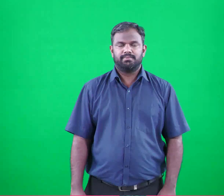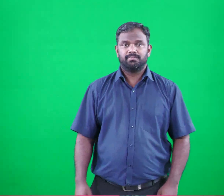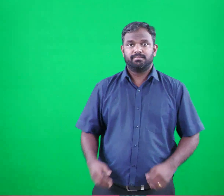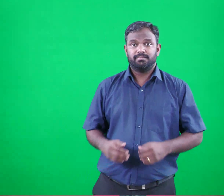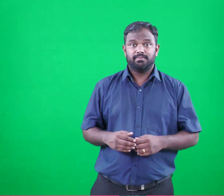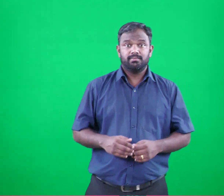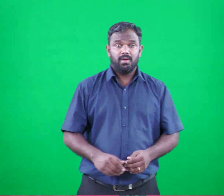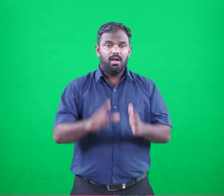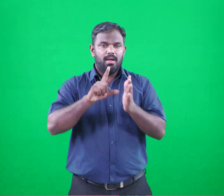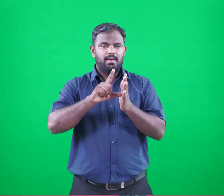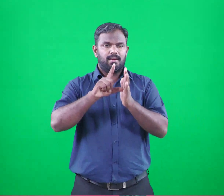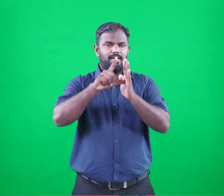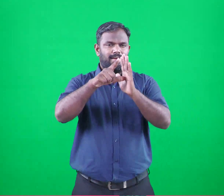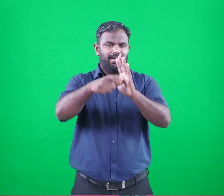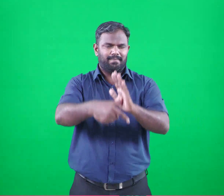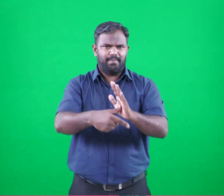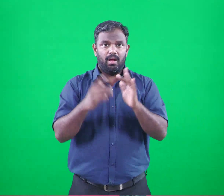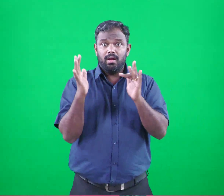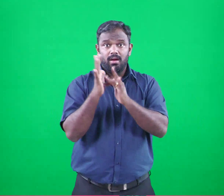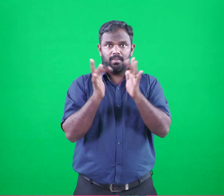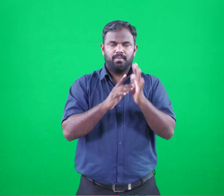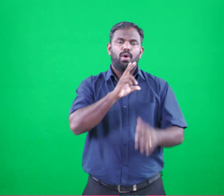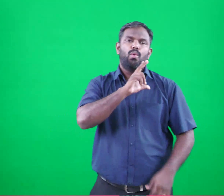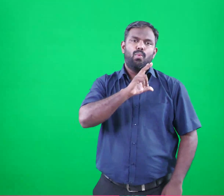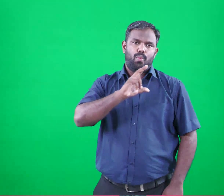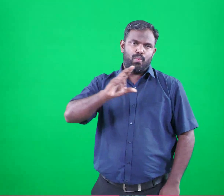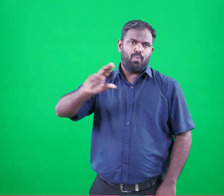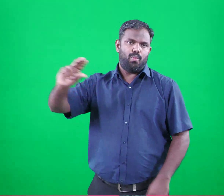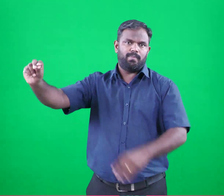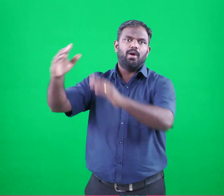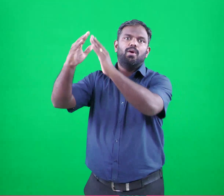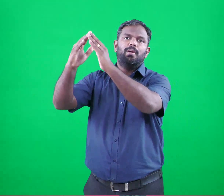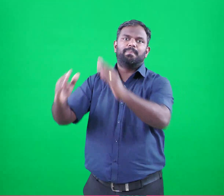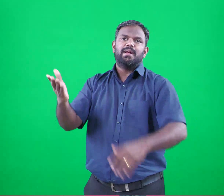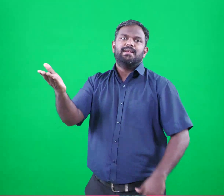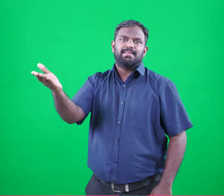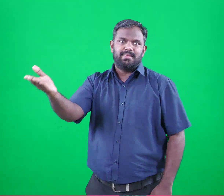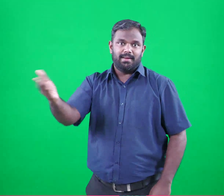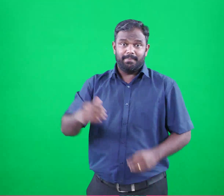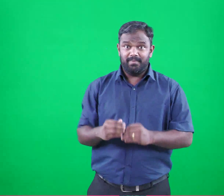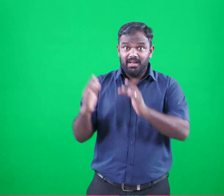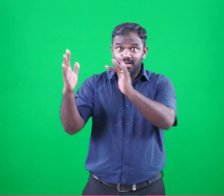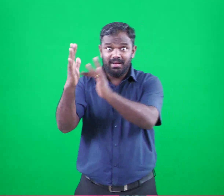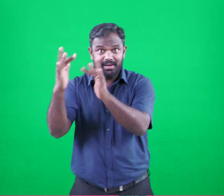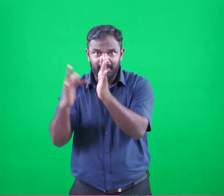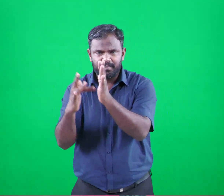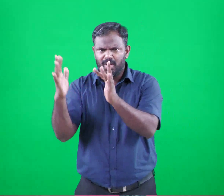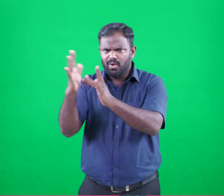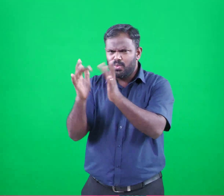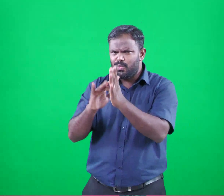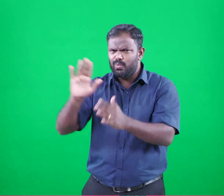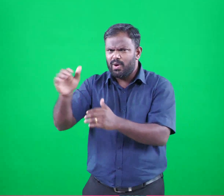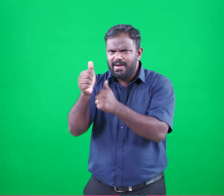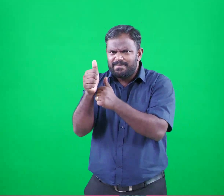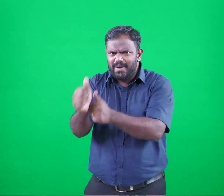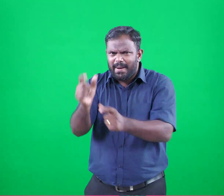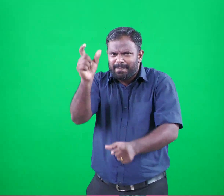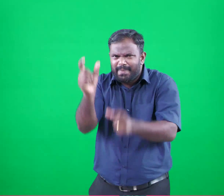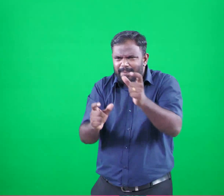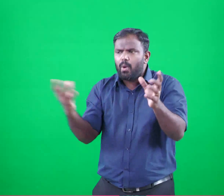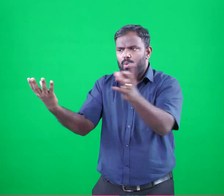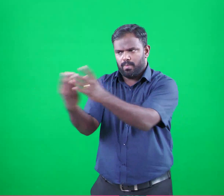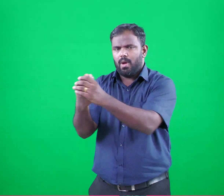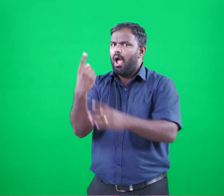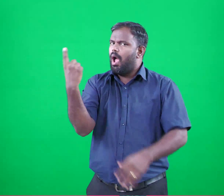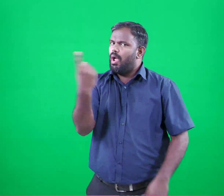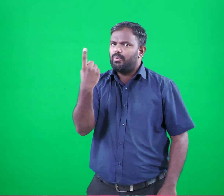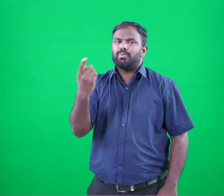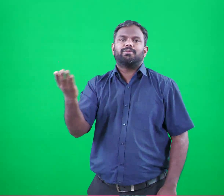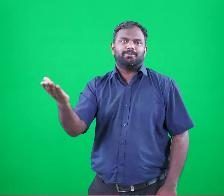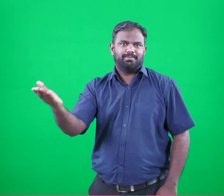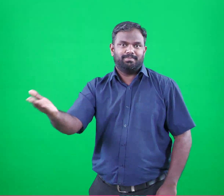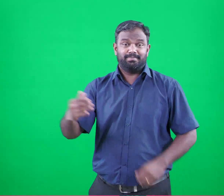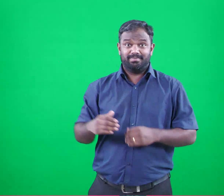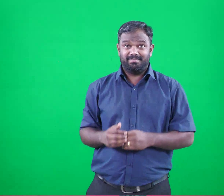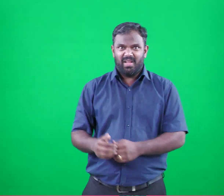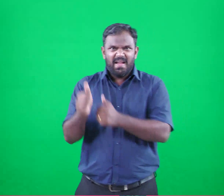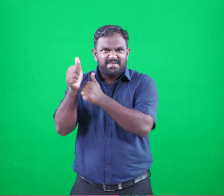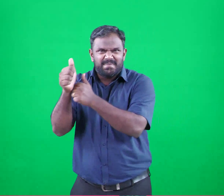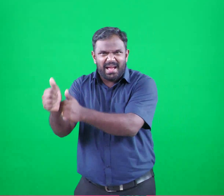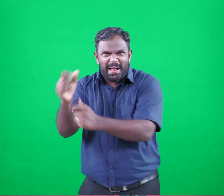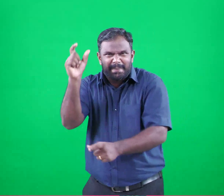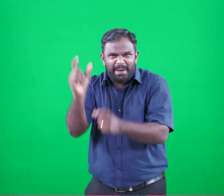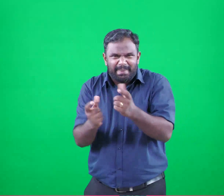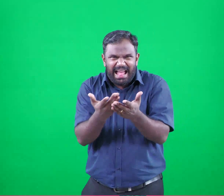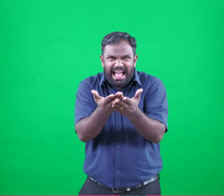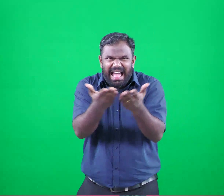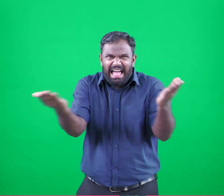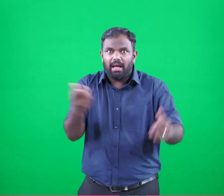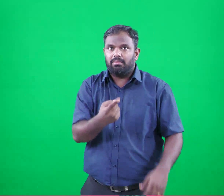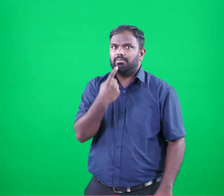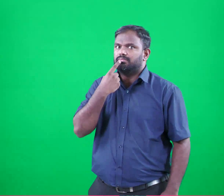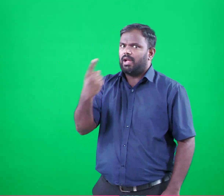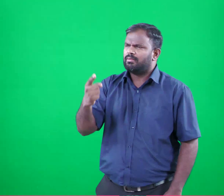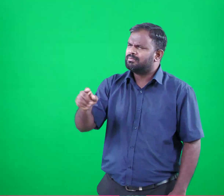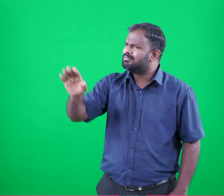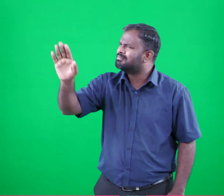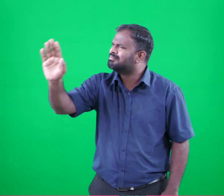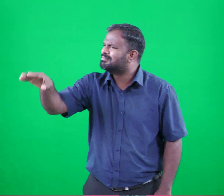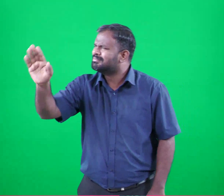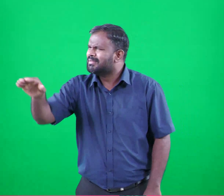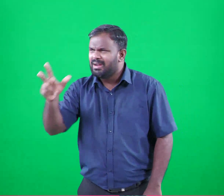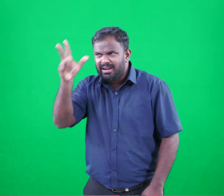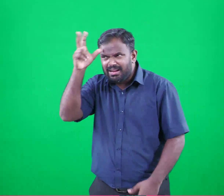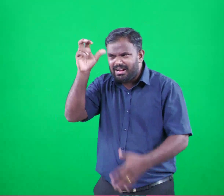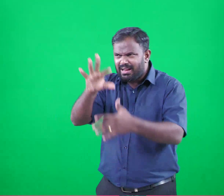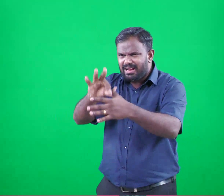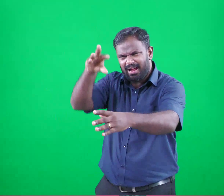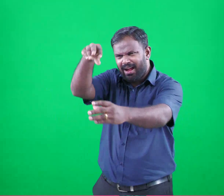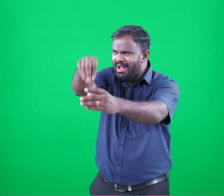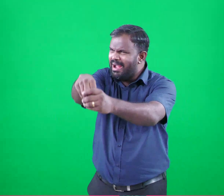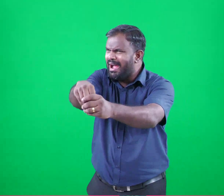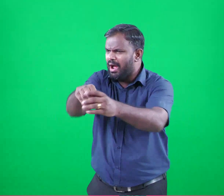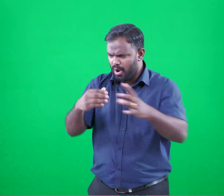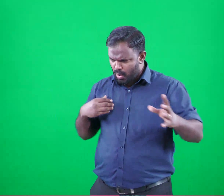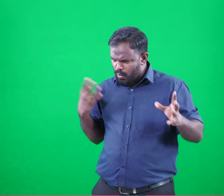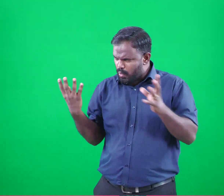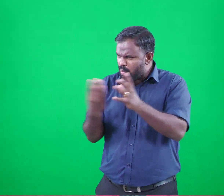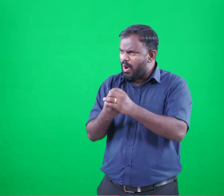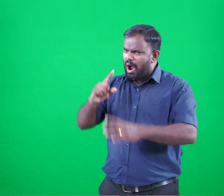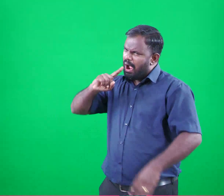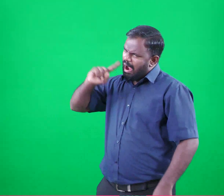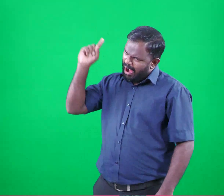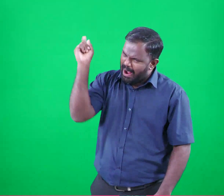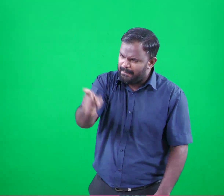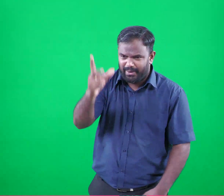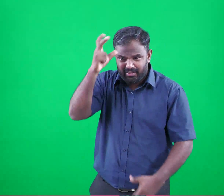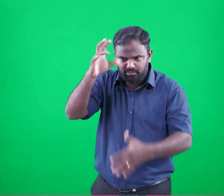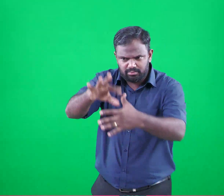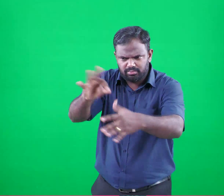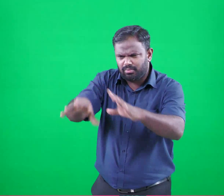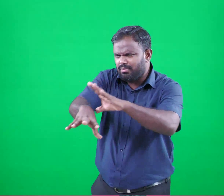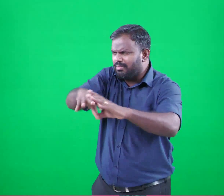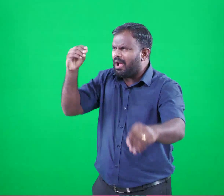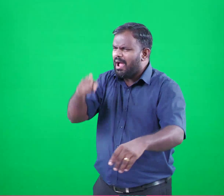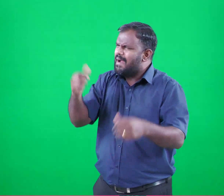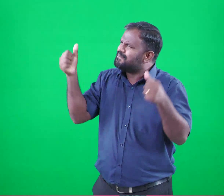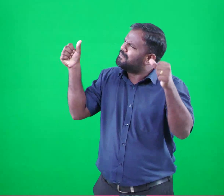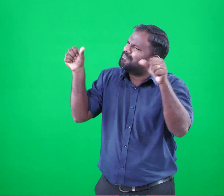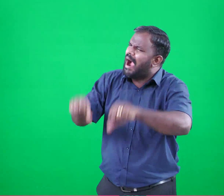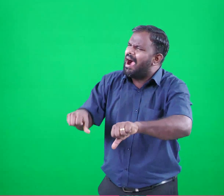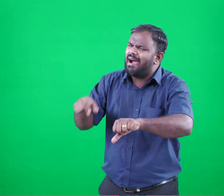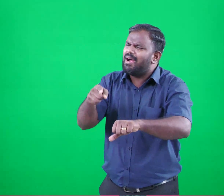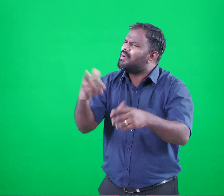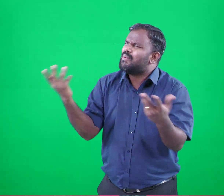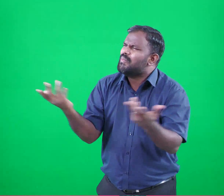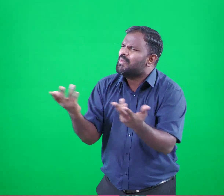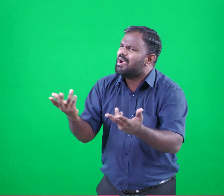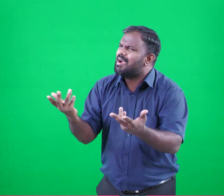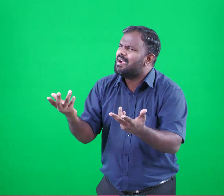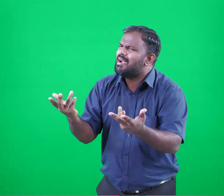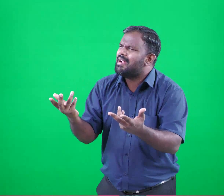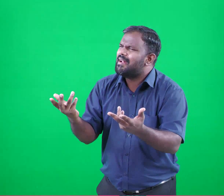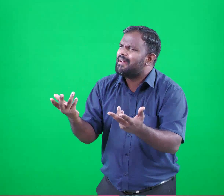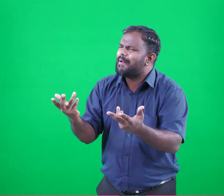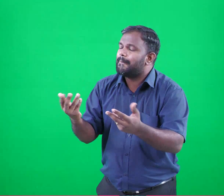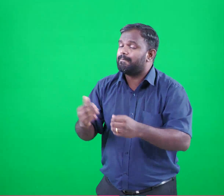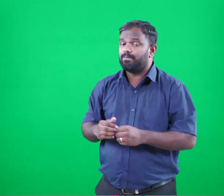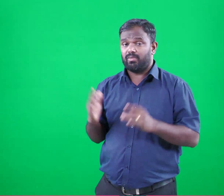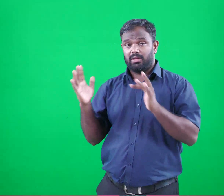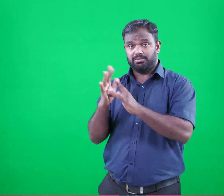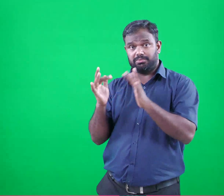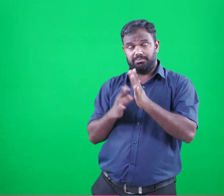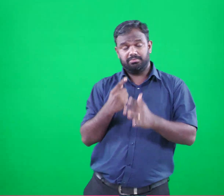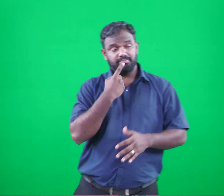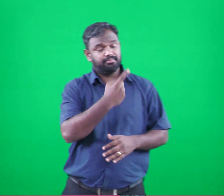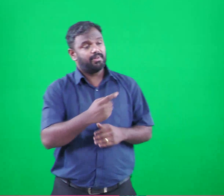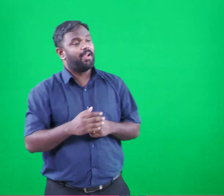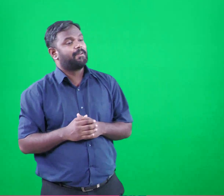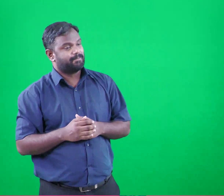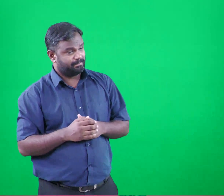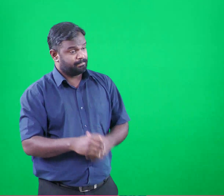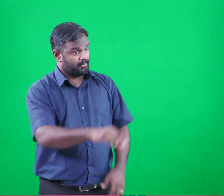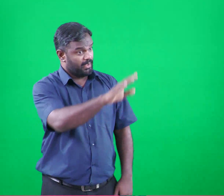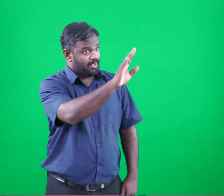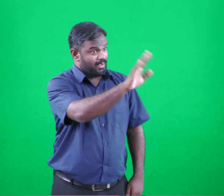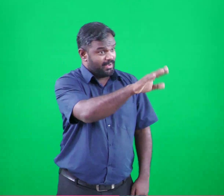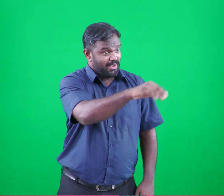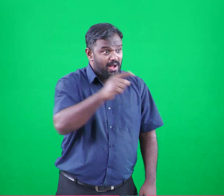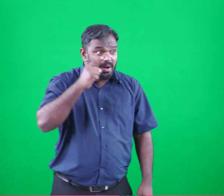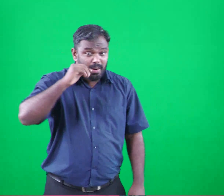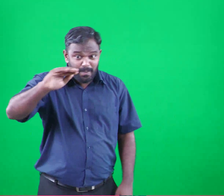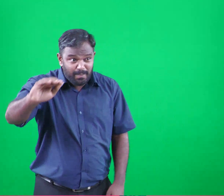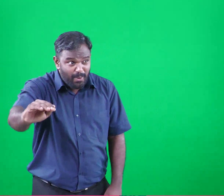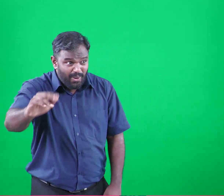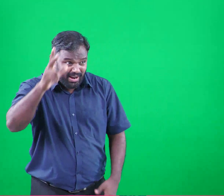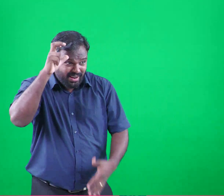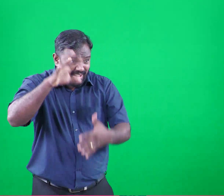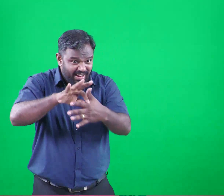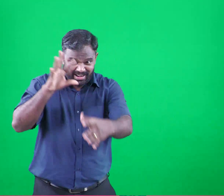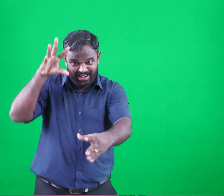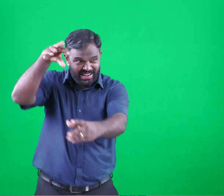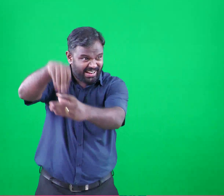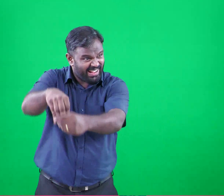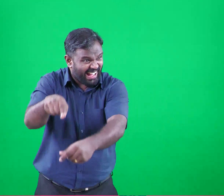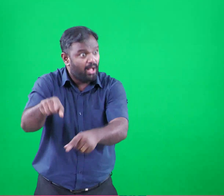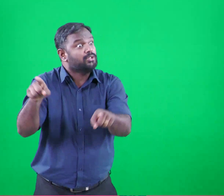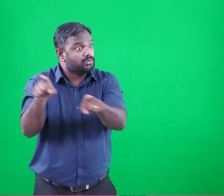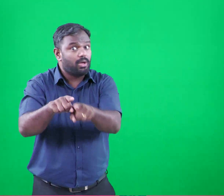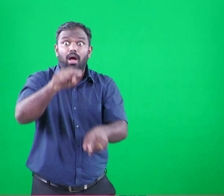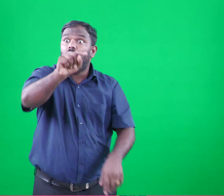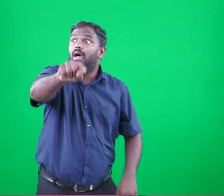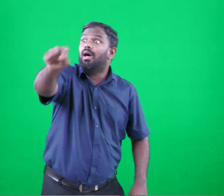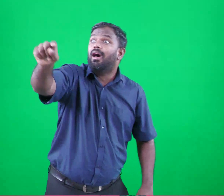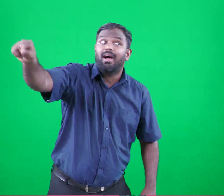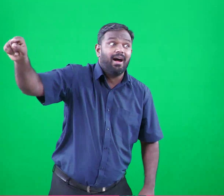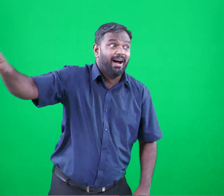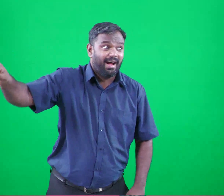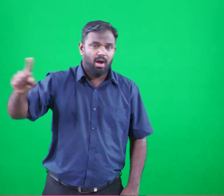After Jesus had gone into the house, His disciples asked Him privately, "Why couldn' t we drive it out?"